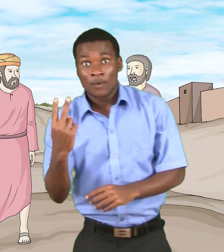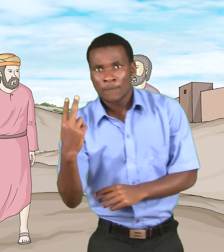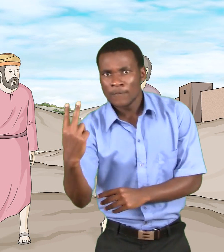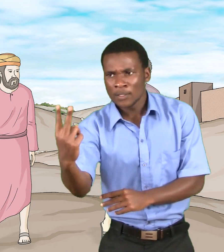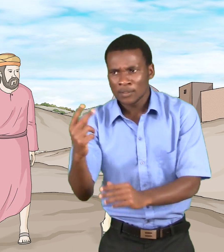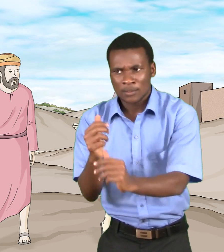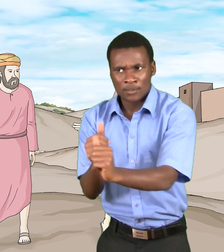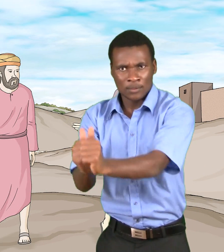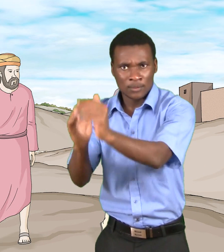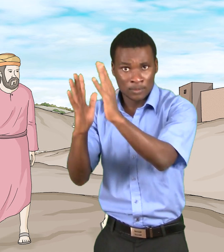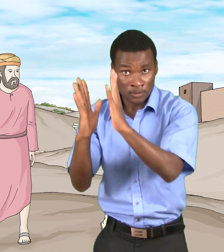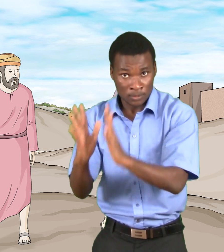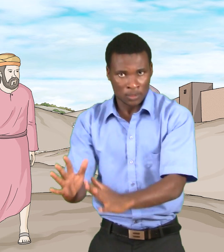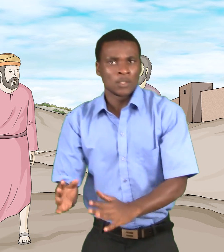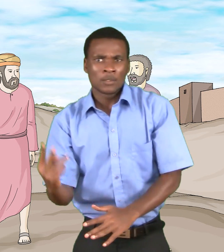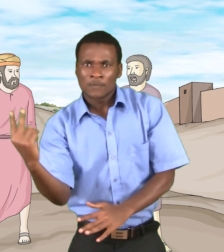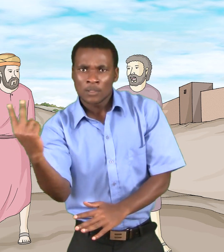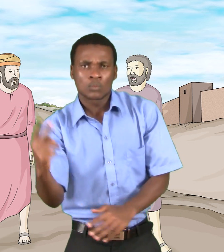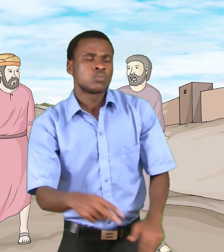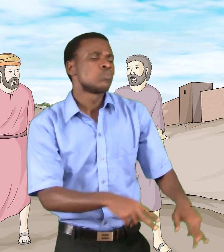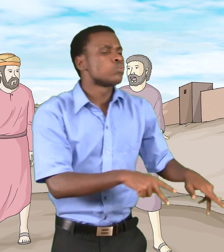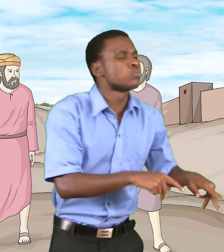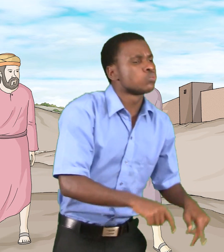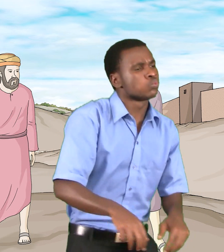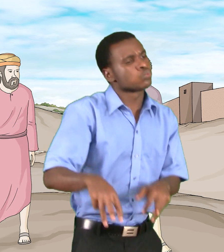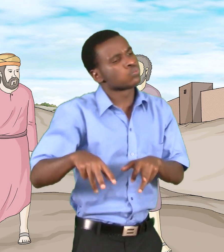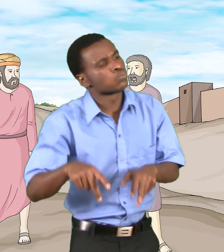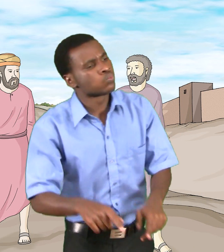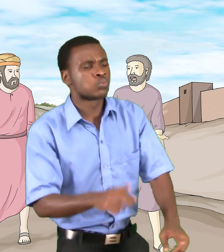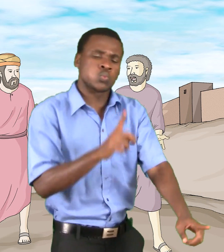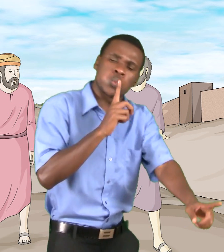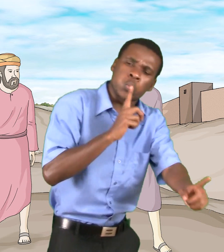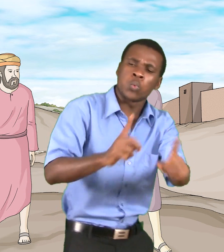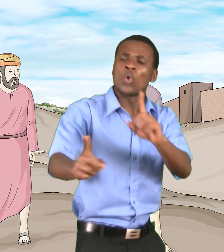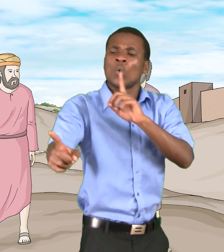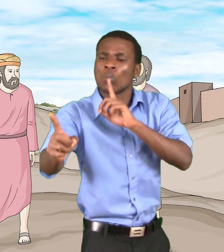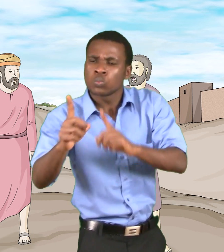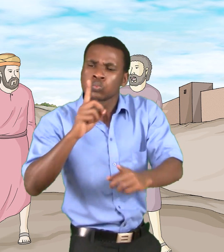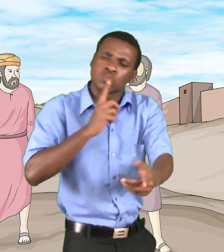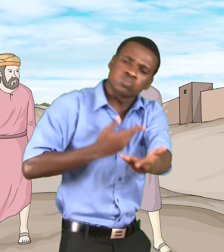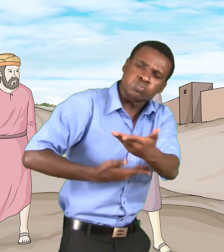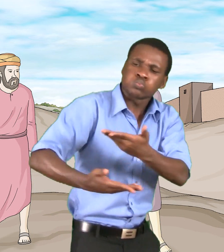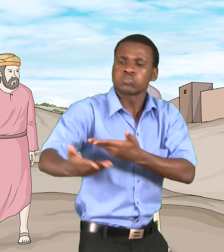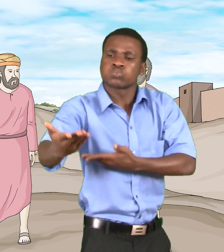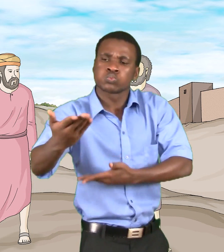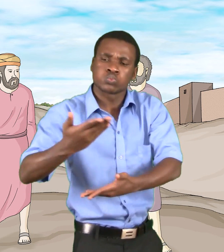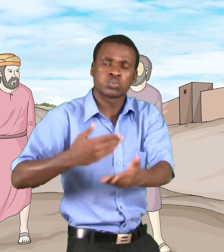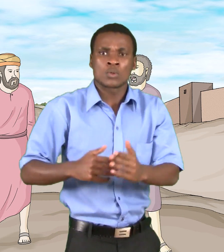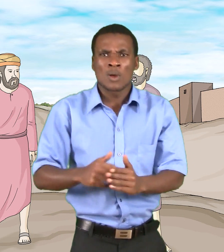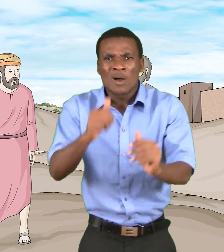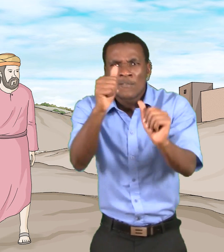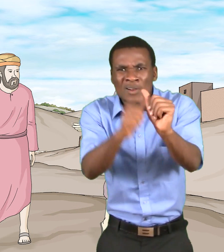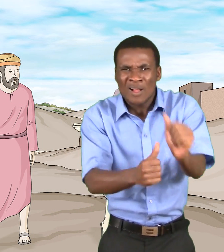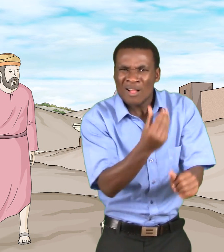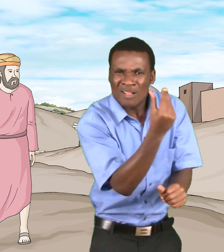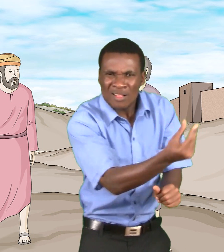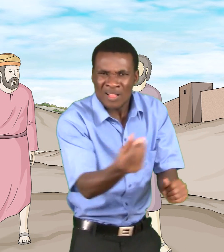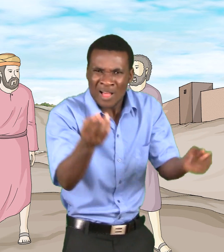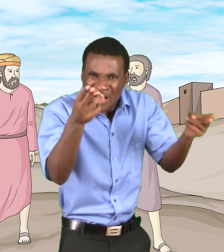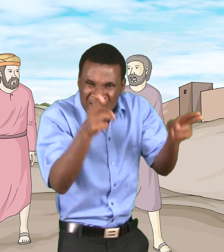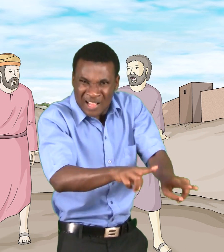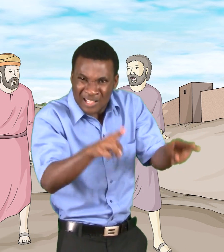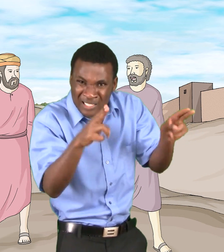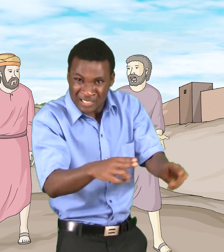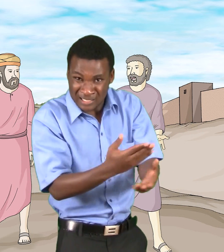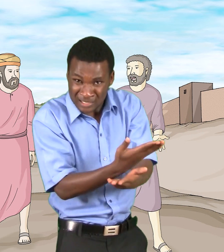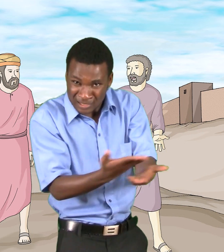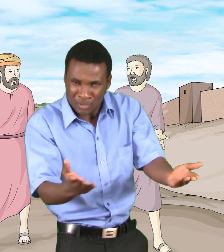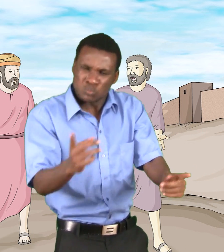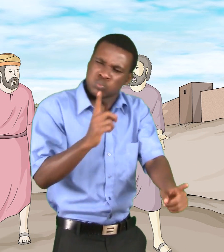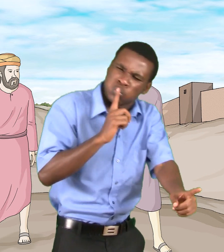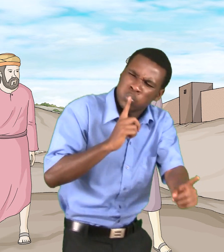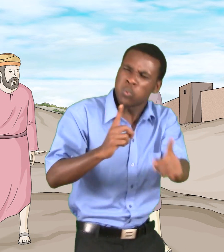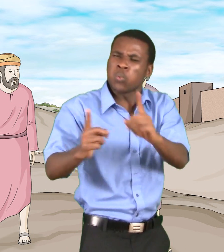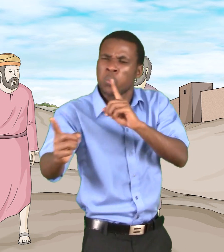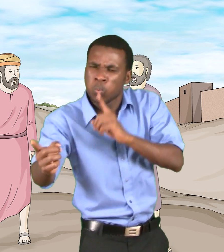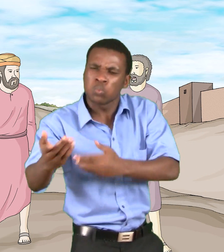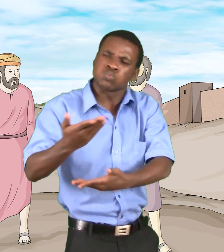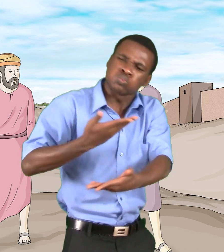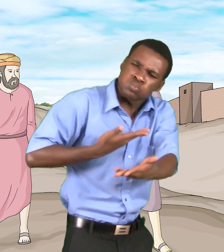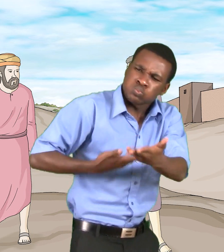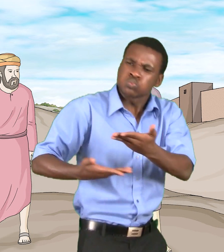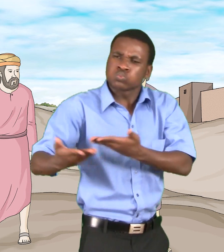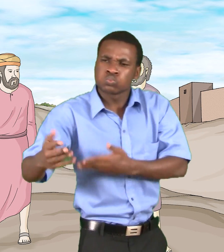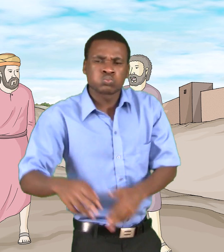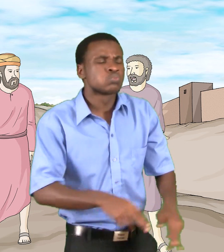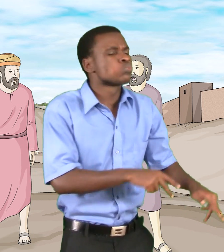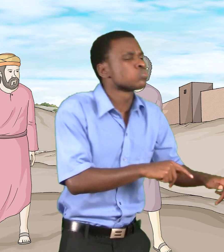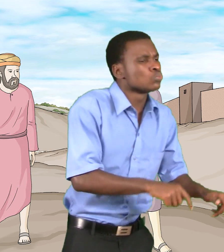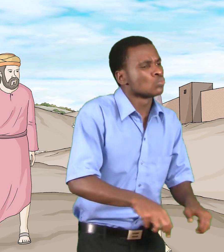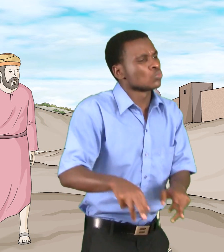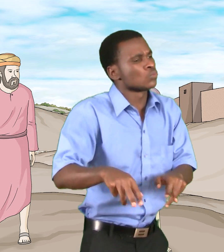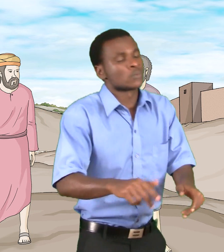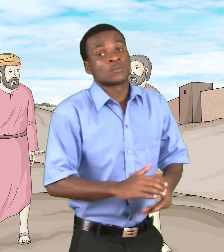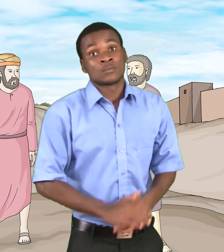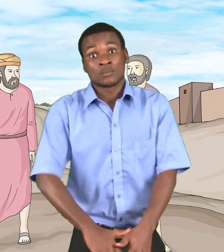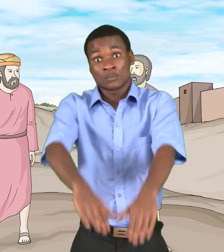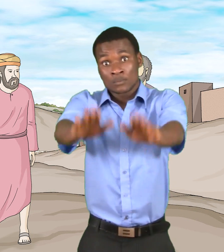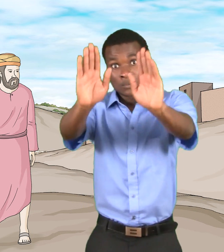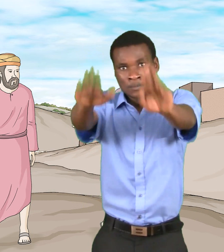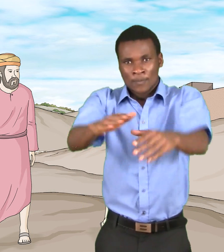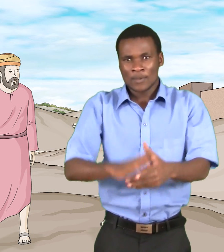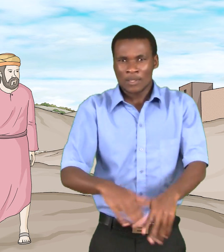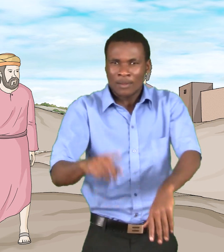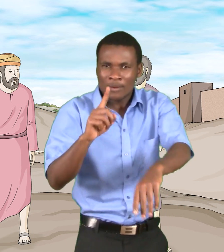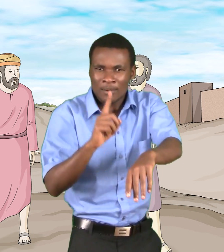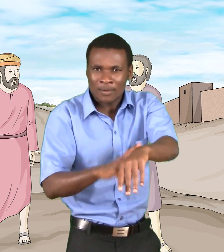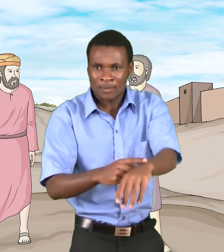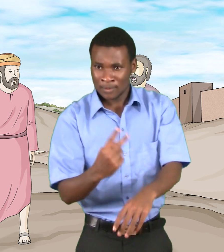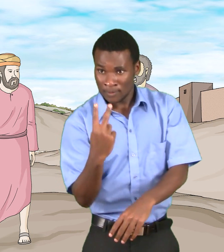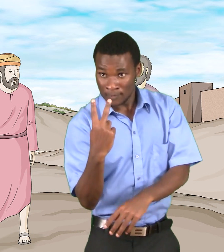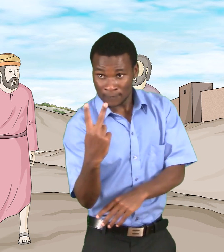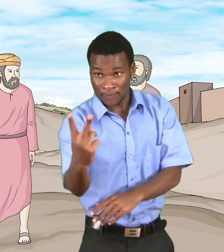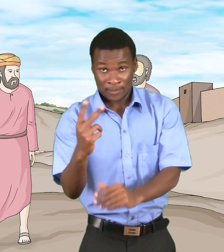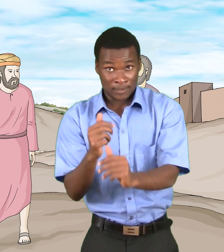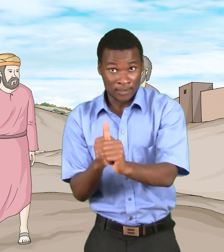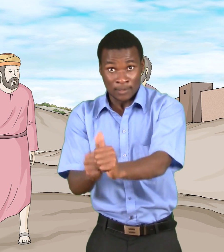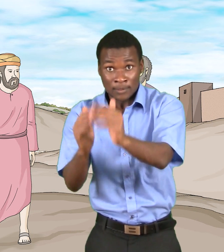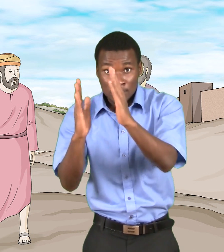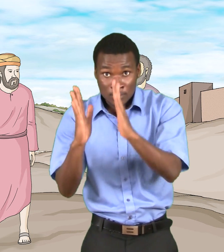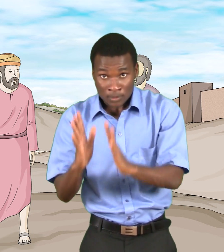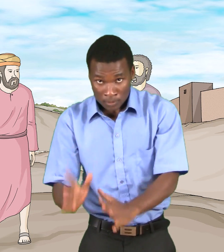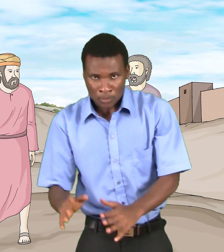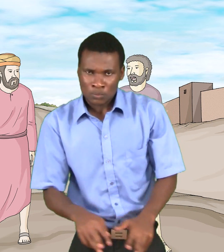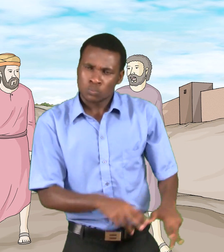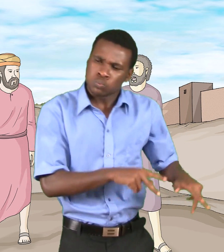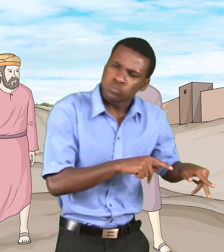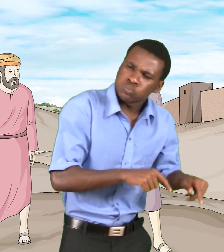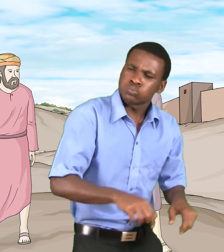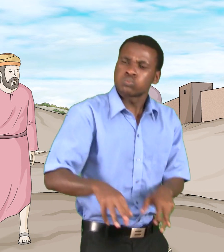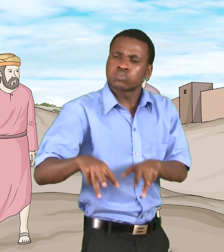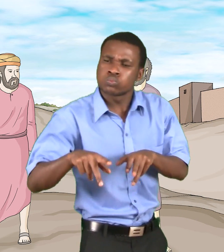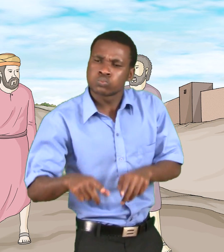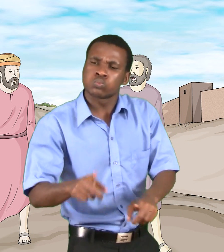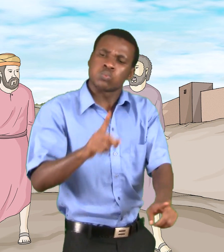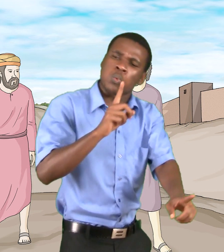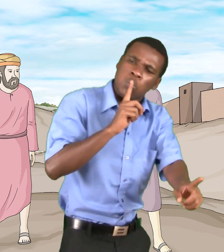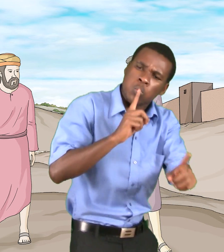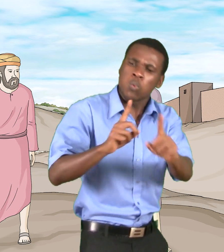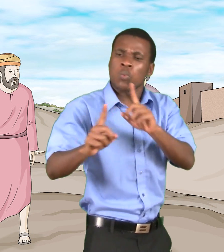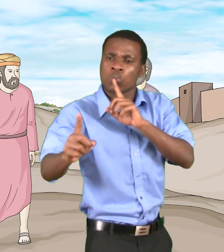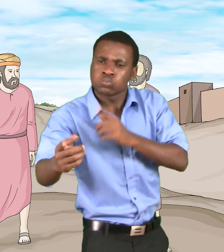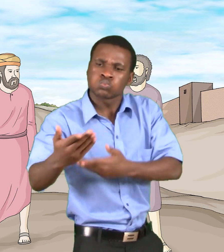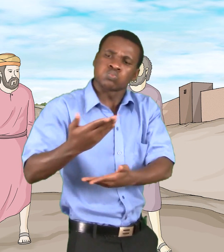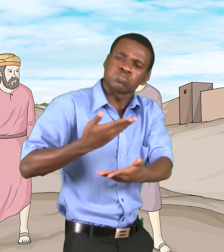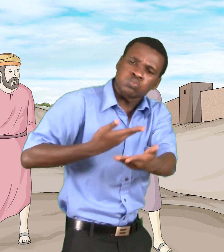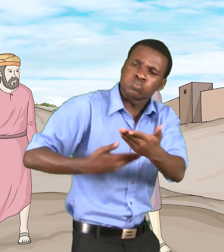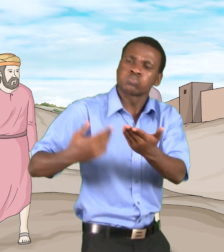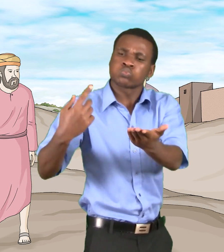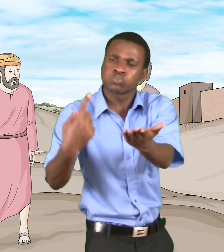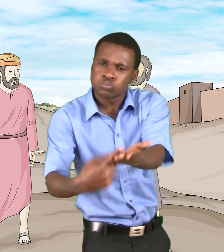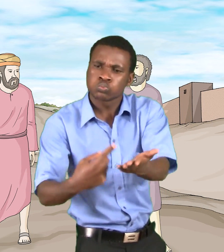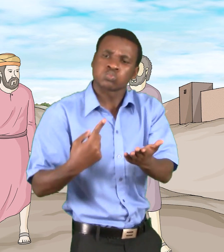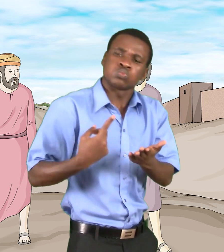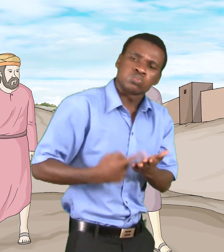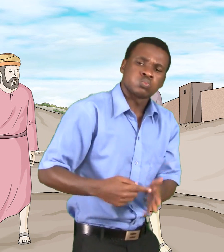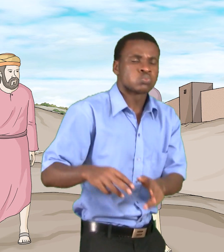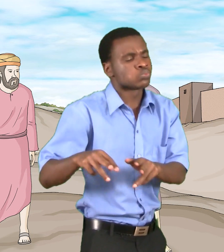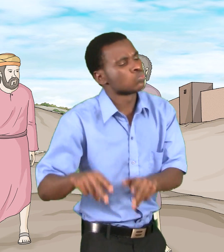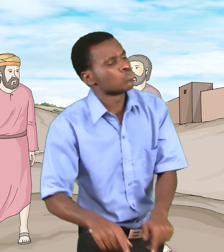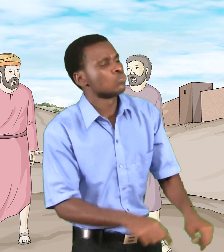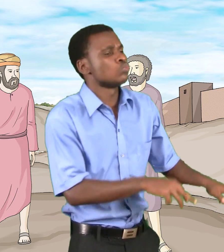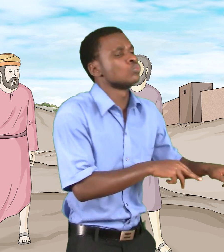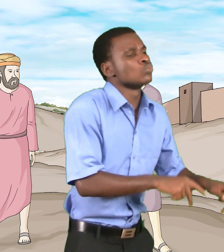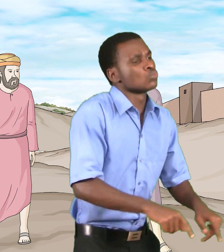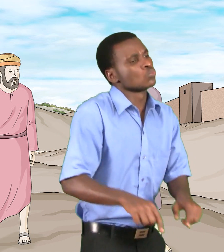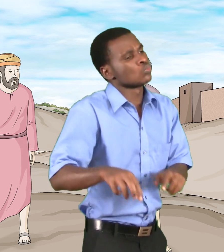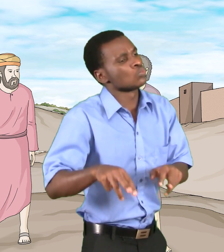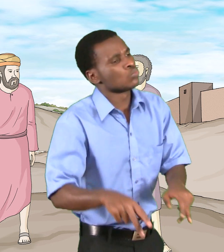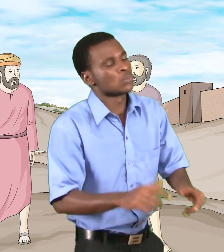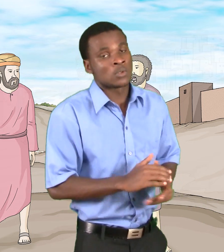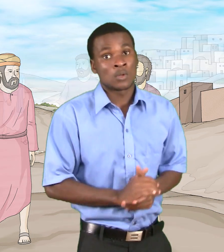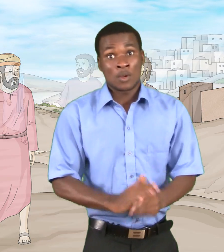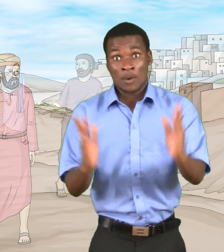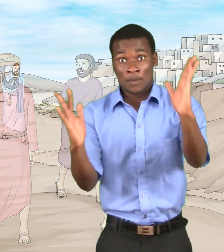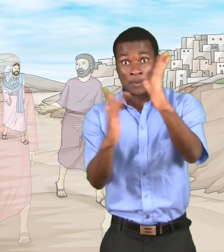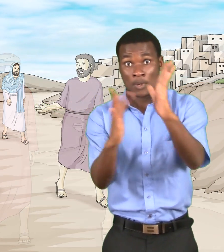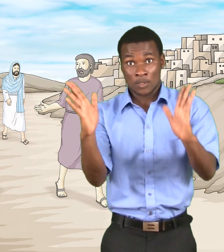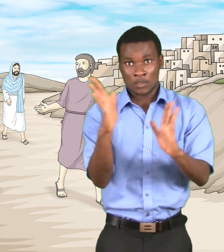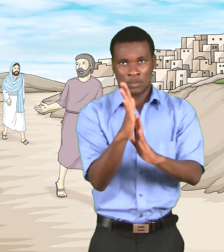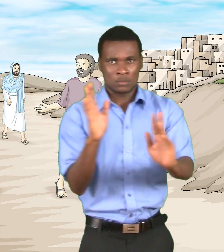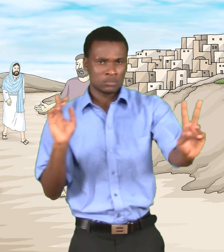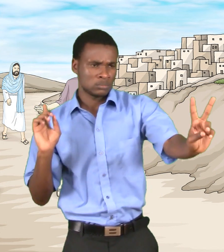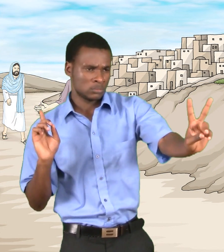They were talking with each other about everything that had happened.